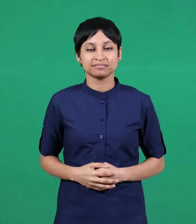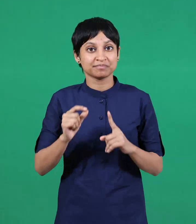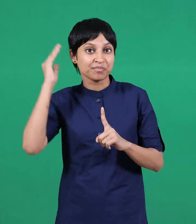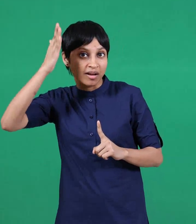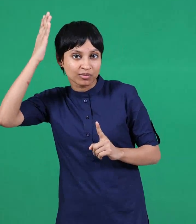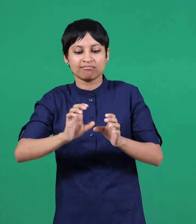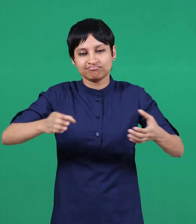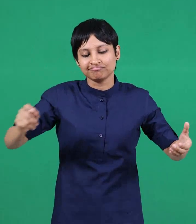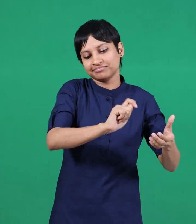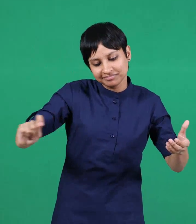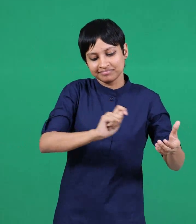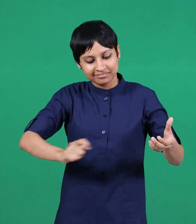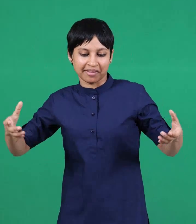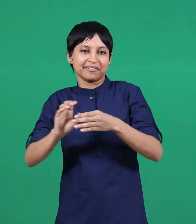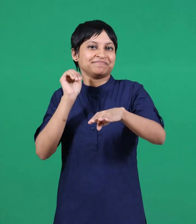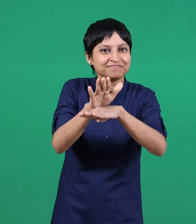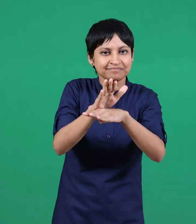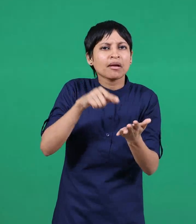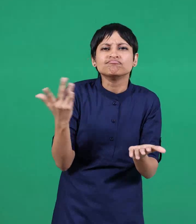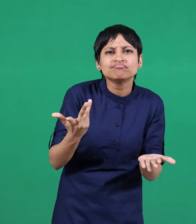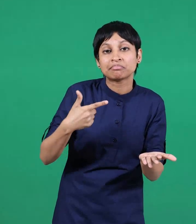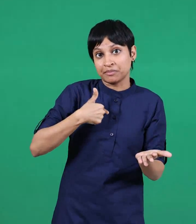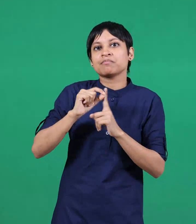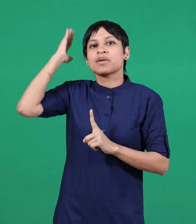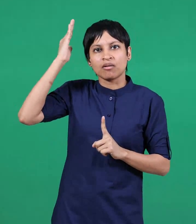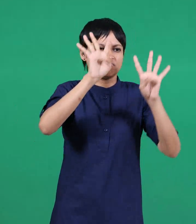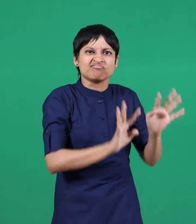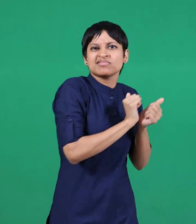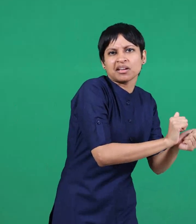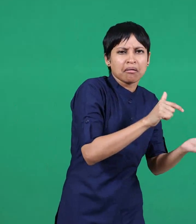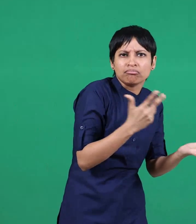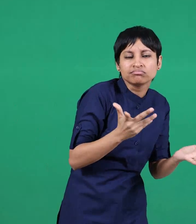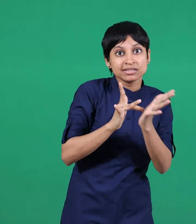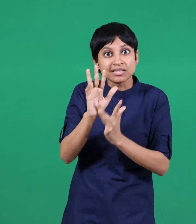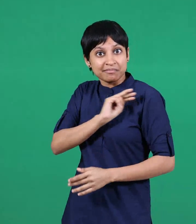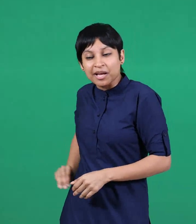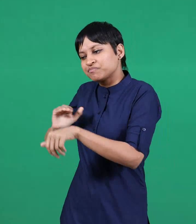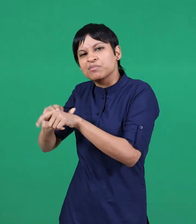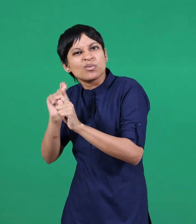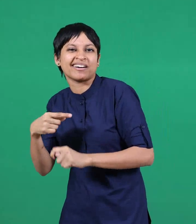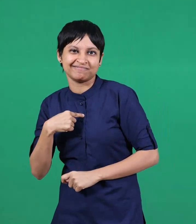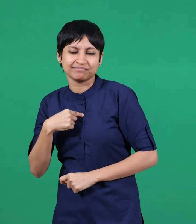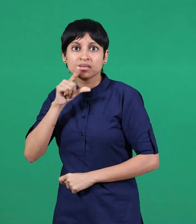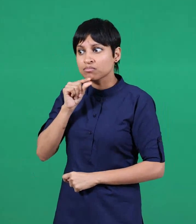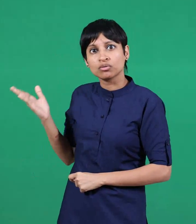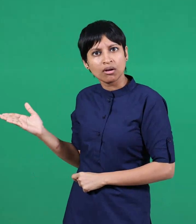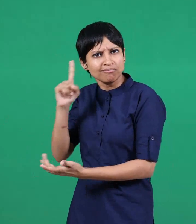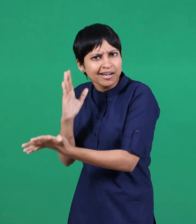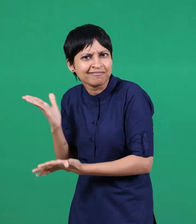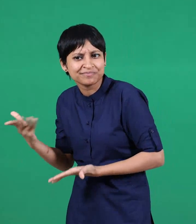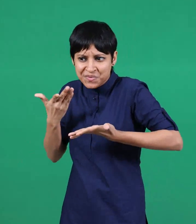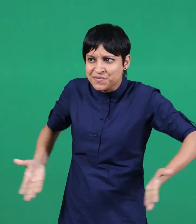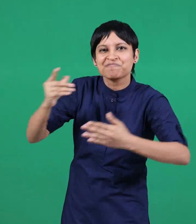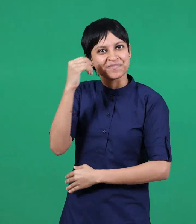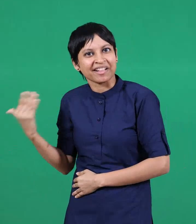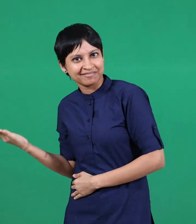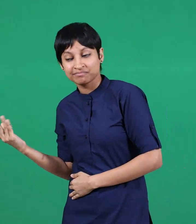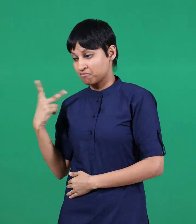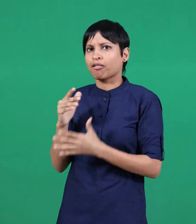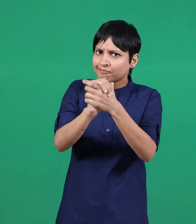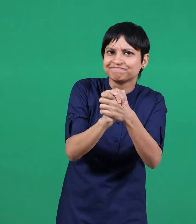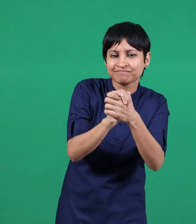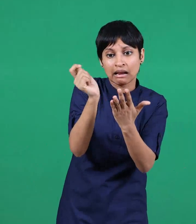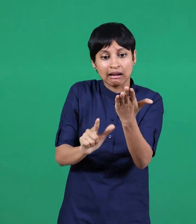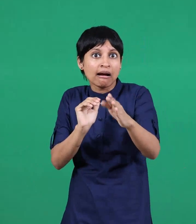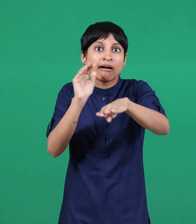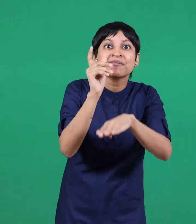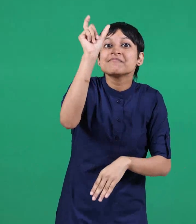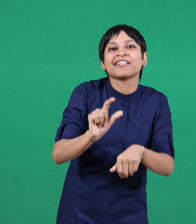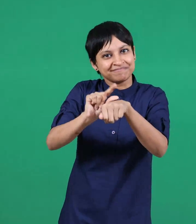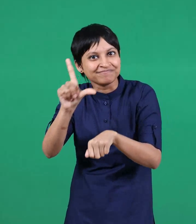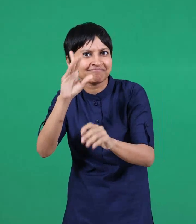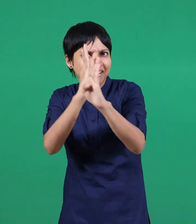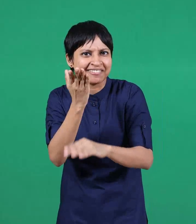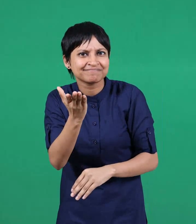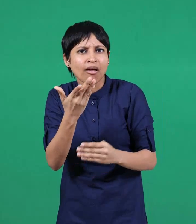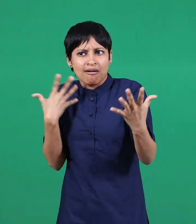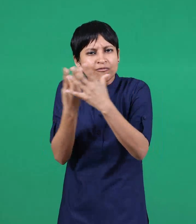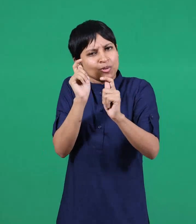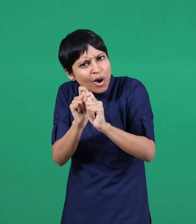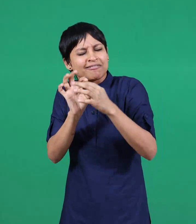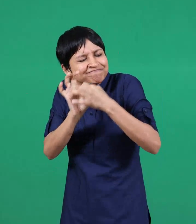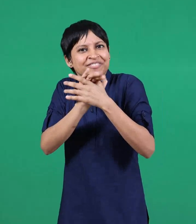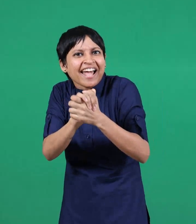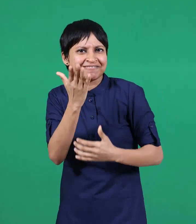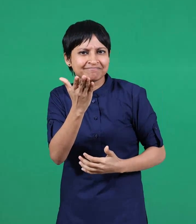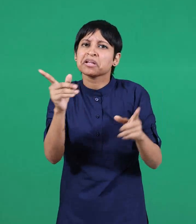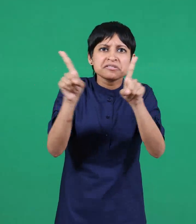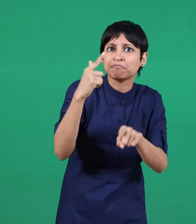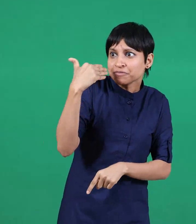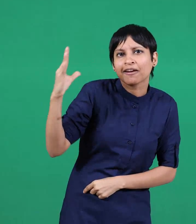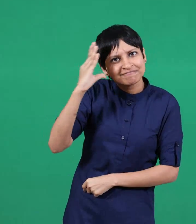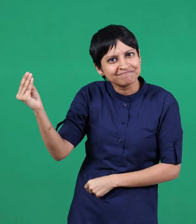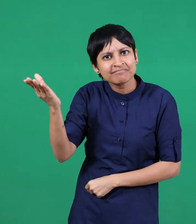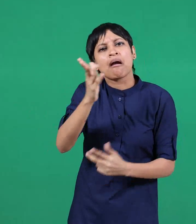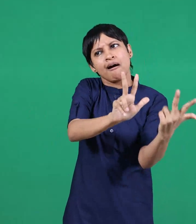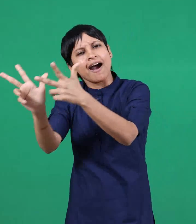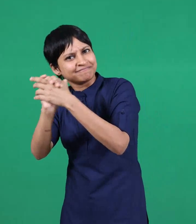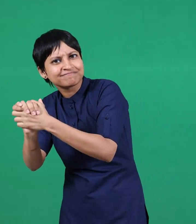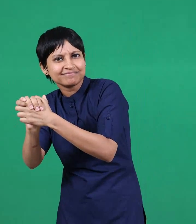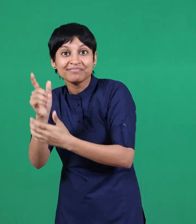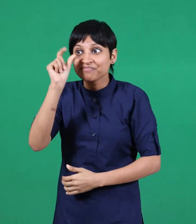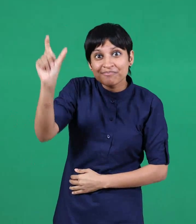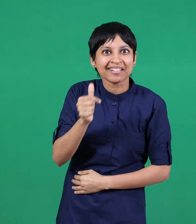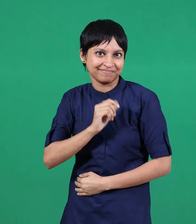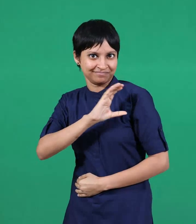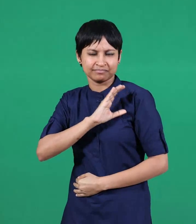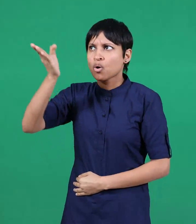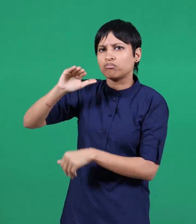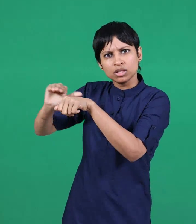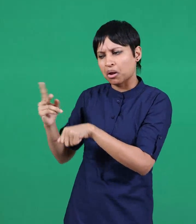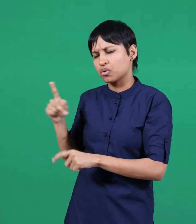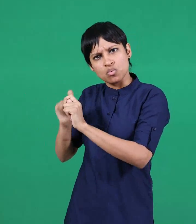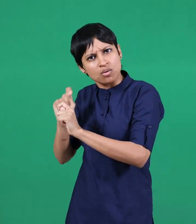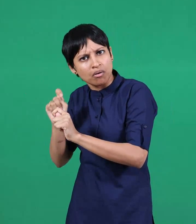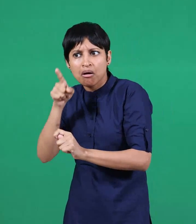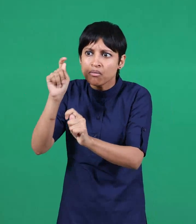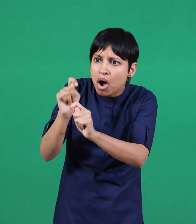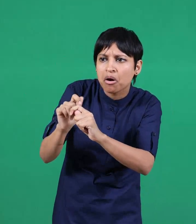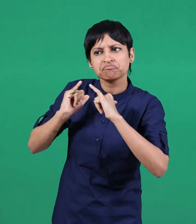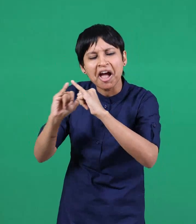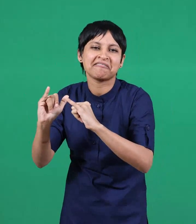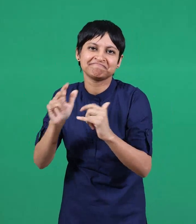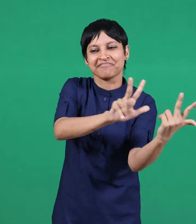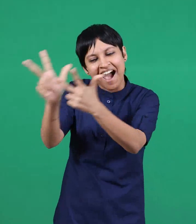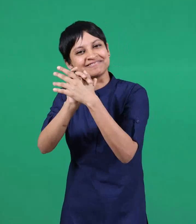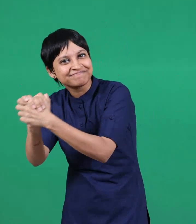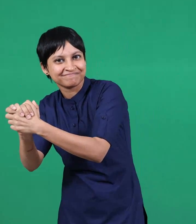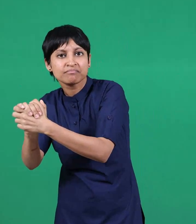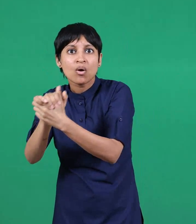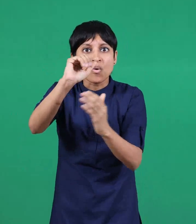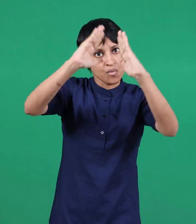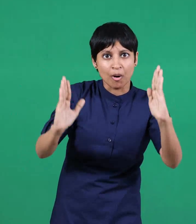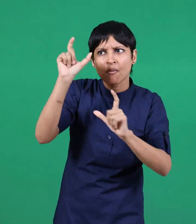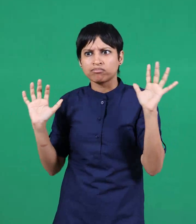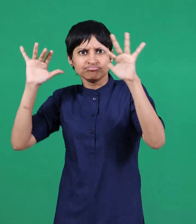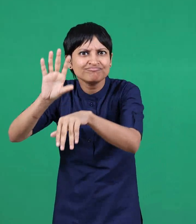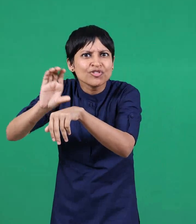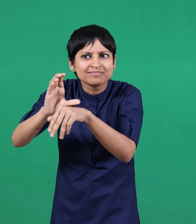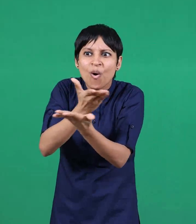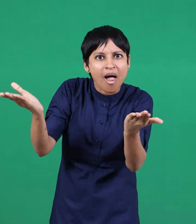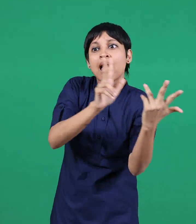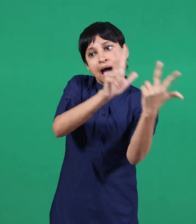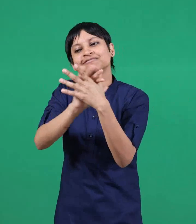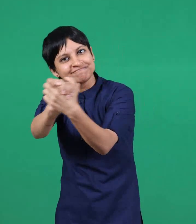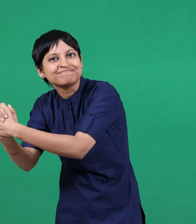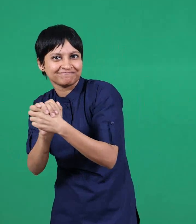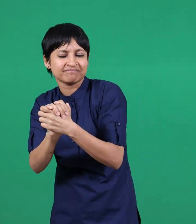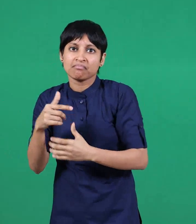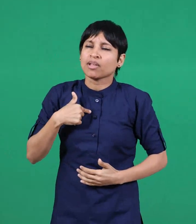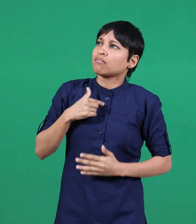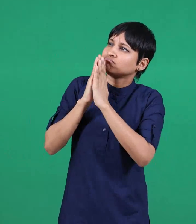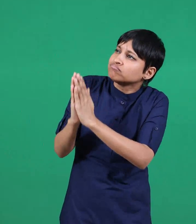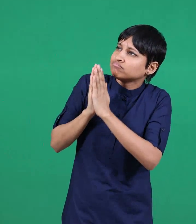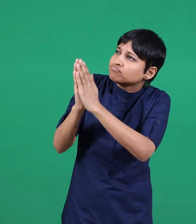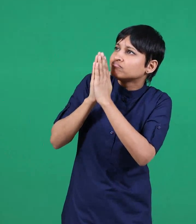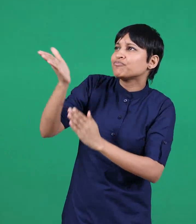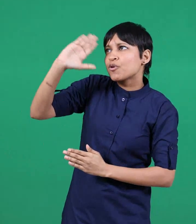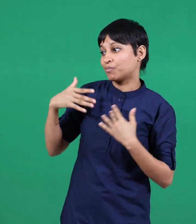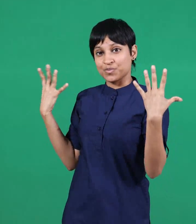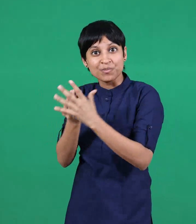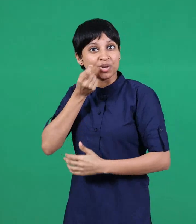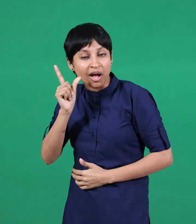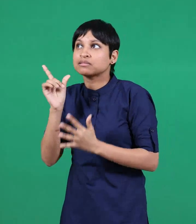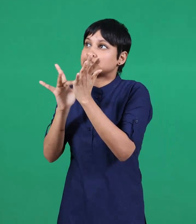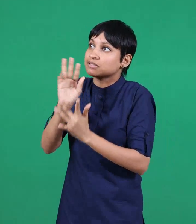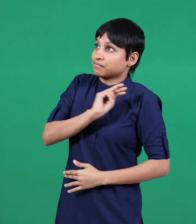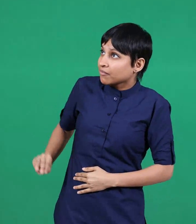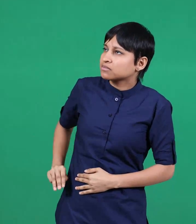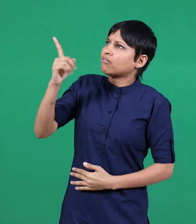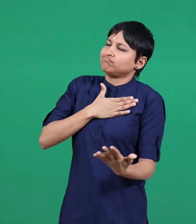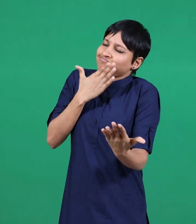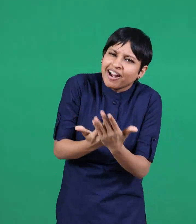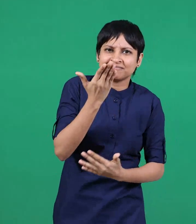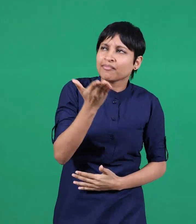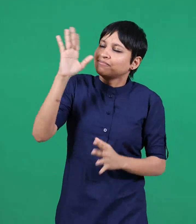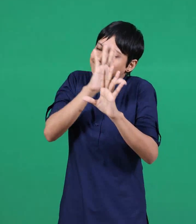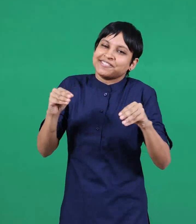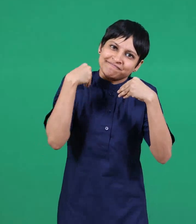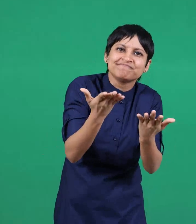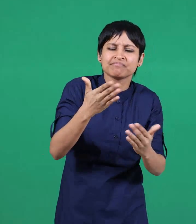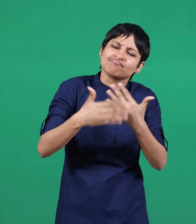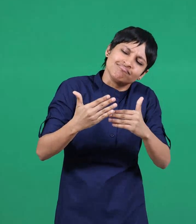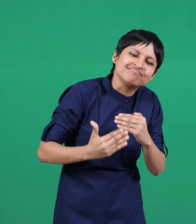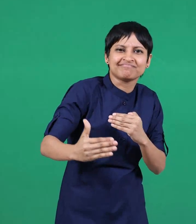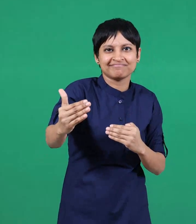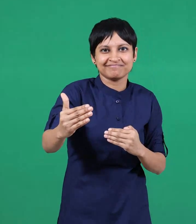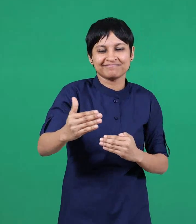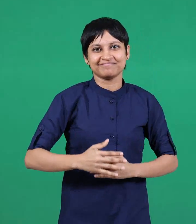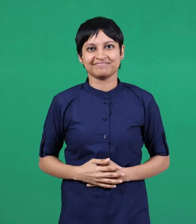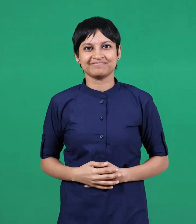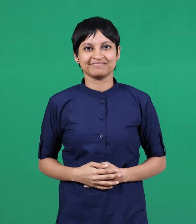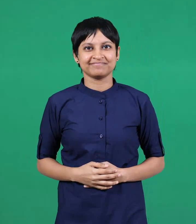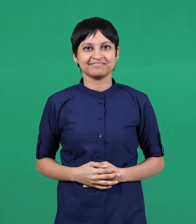Paul, a prisoner of Christ Jesus, and Timothy our brother, To Philemon our beloved fellow worker, to Apphia our sister, to Archippus our fellow soldier, and to the church that meets at your house: Grace and peace to you from God our Father and the Lord Jesus Christ.